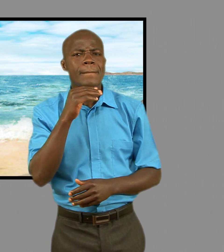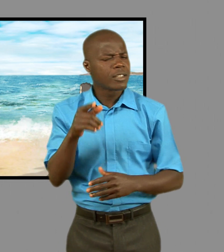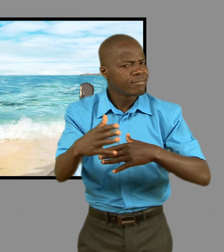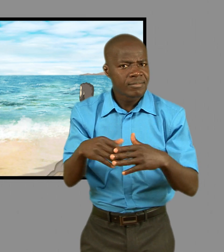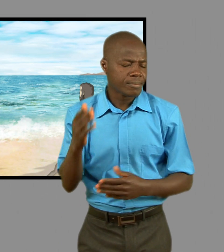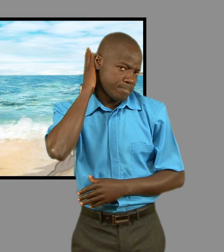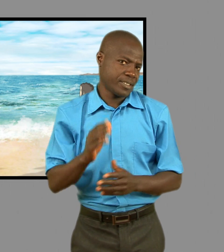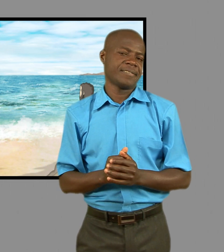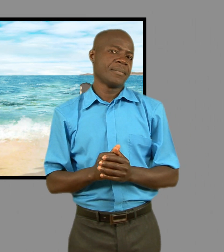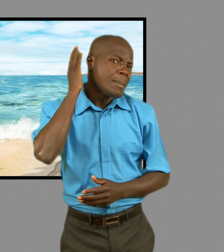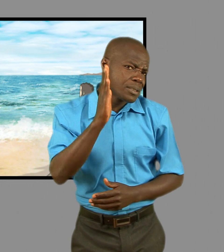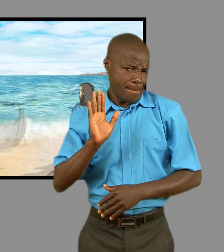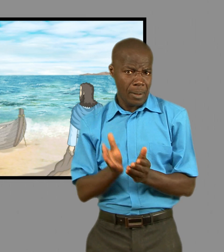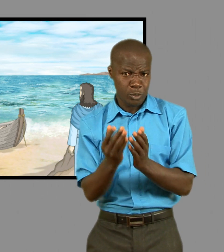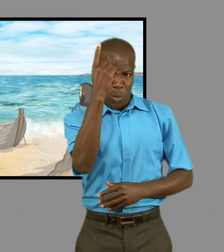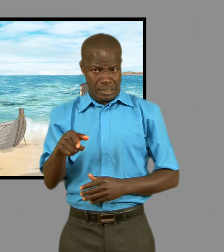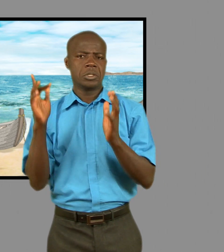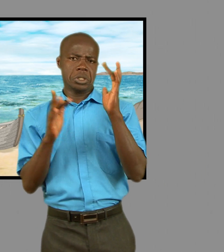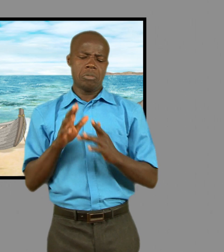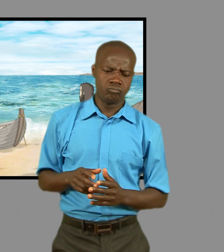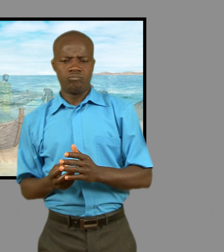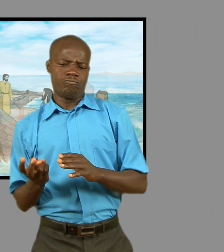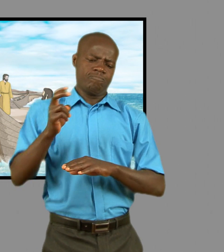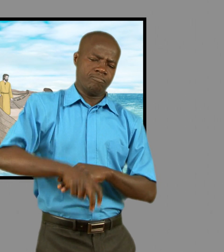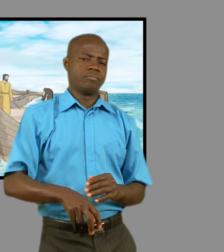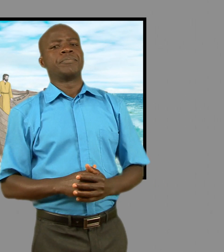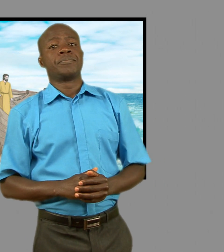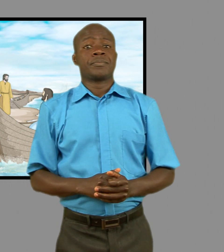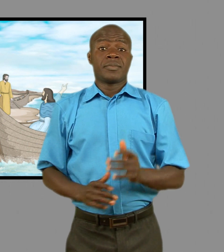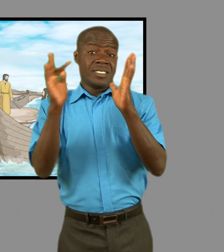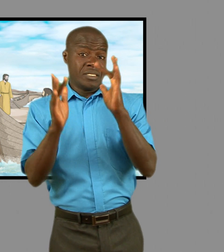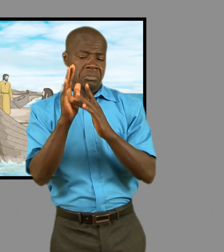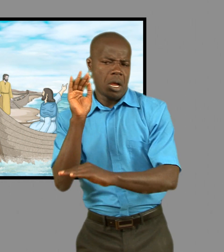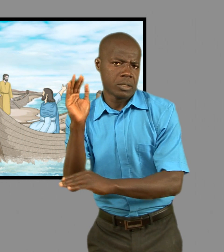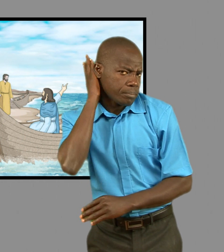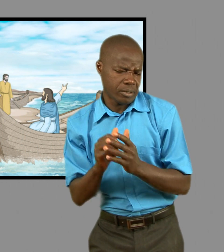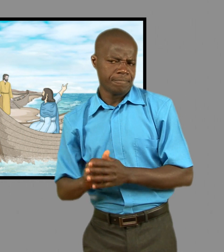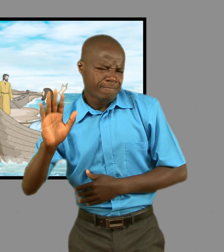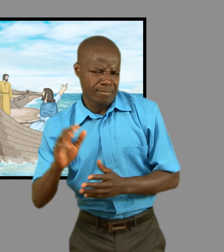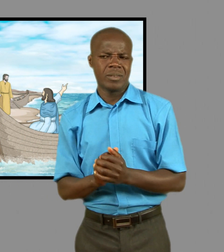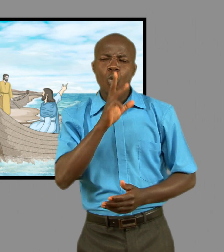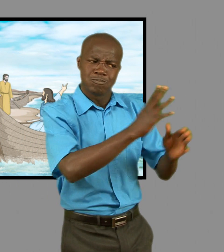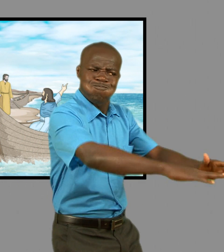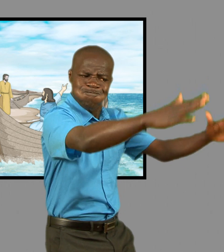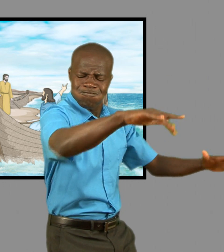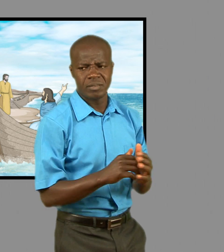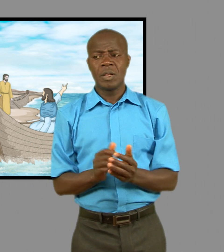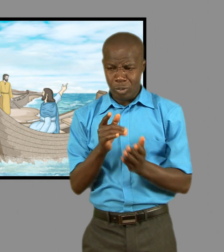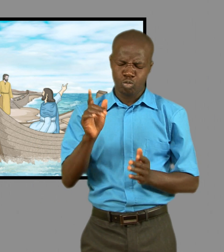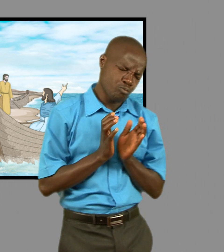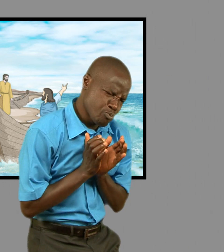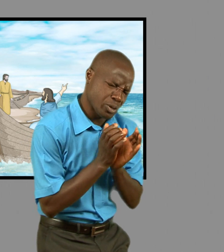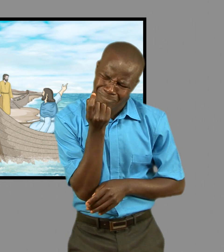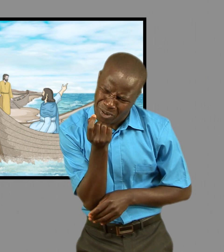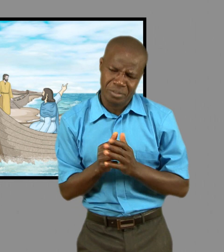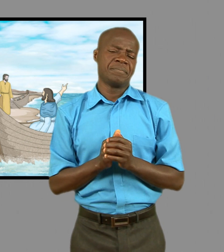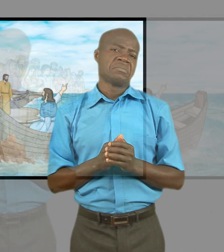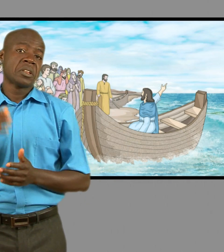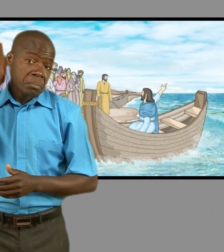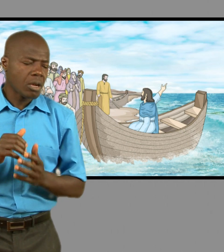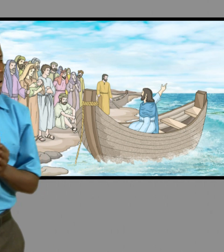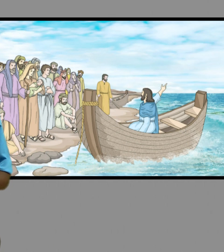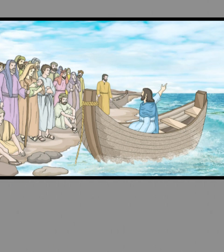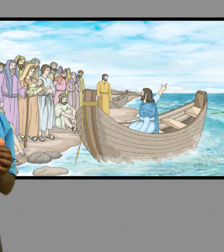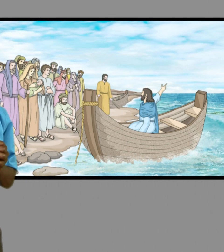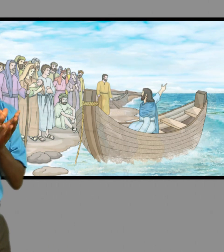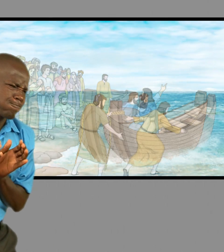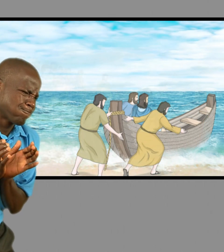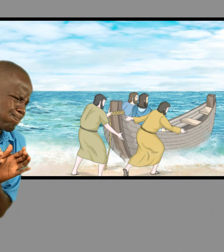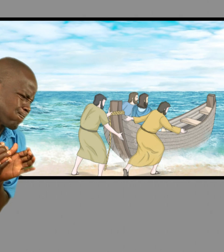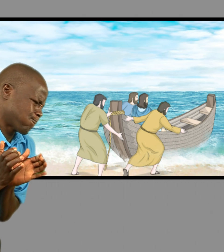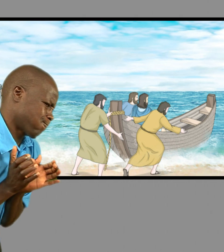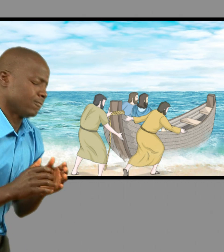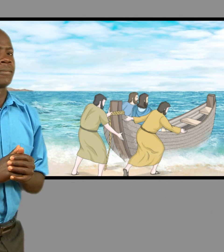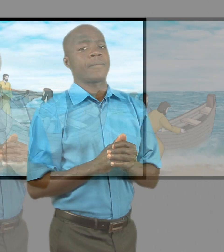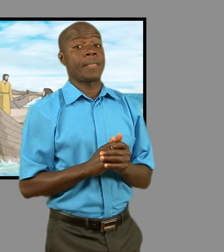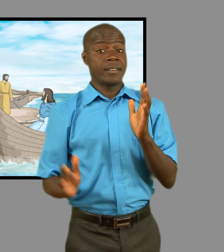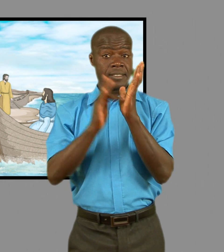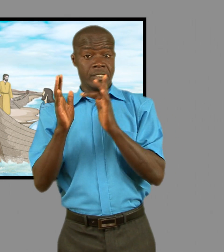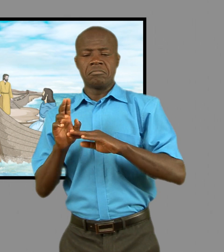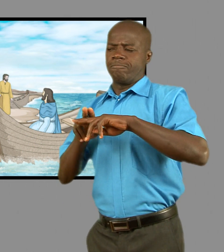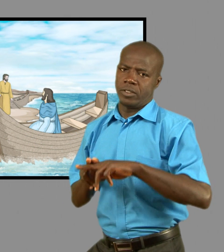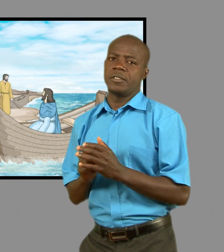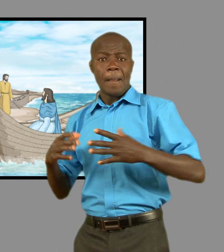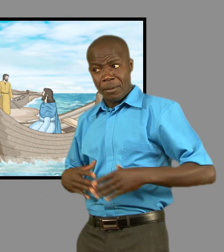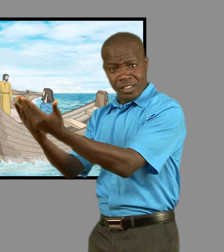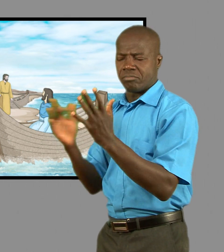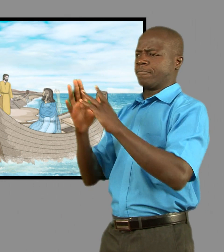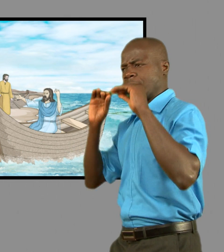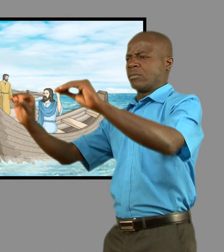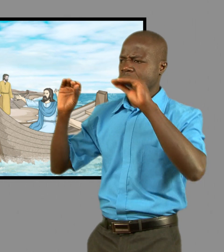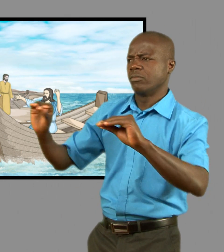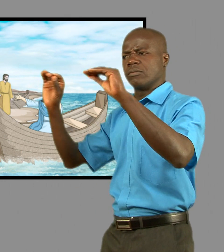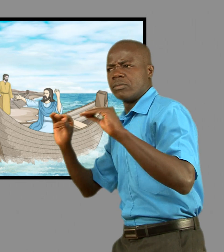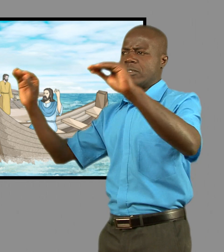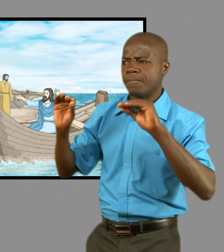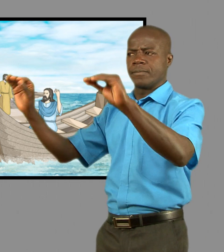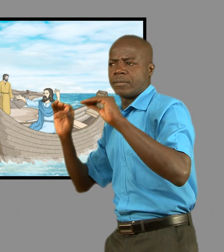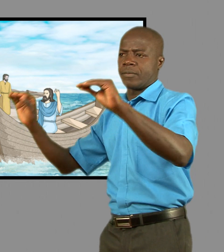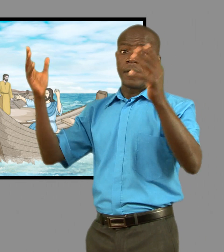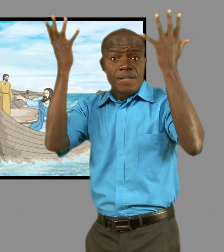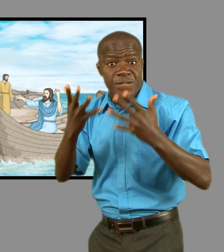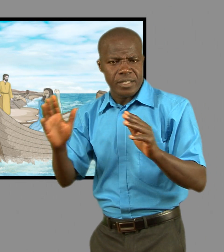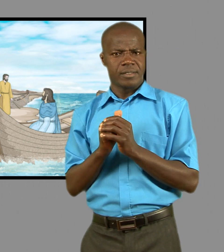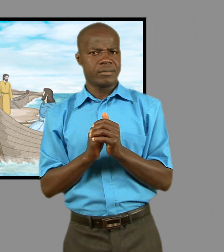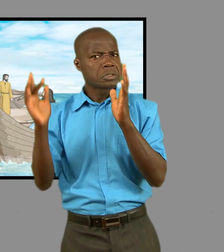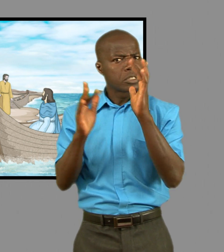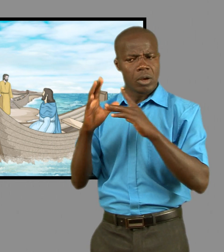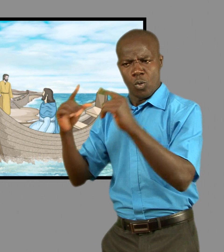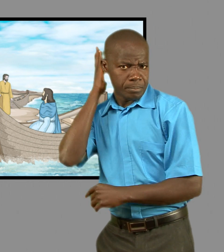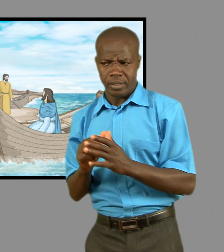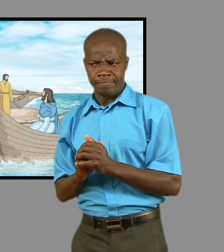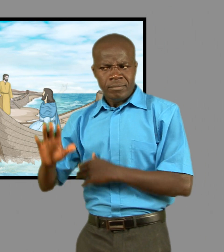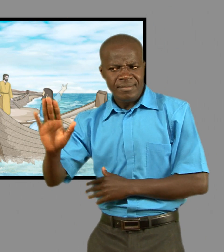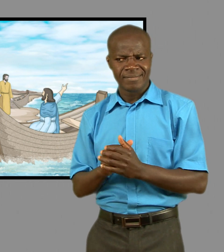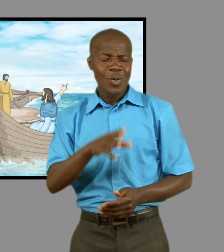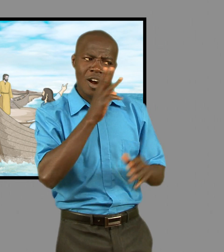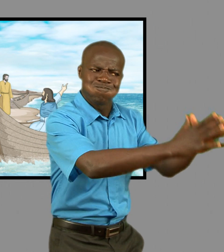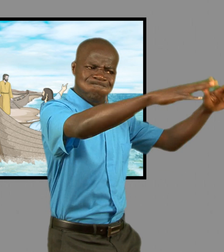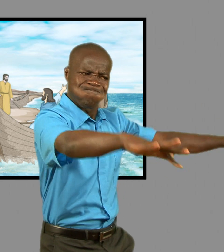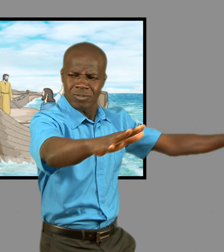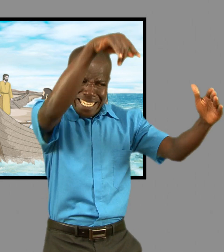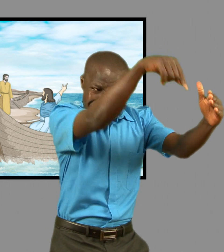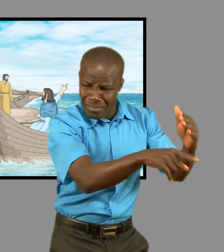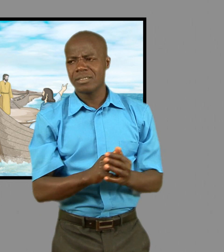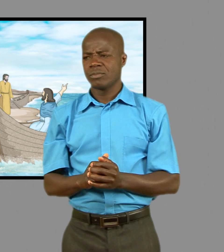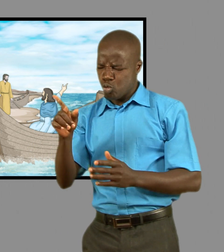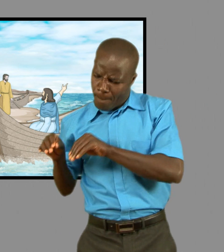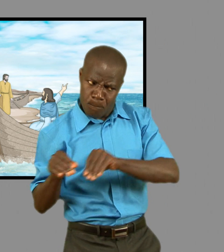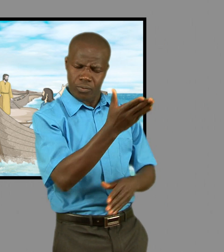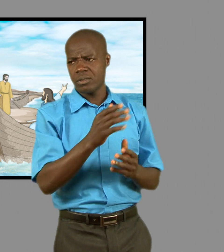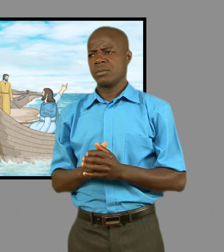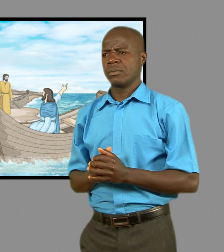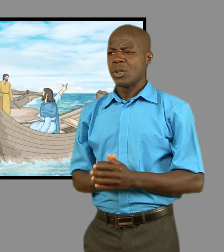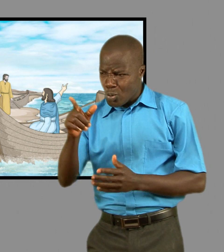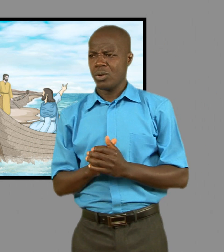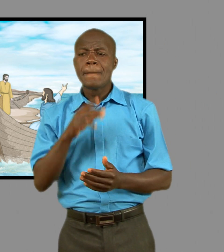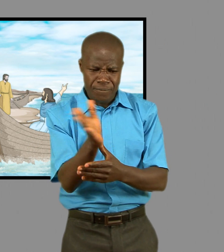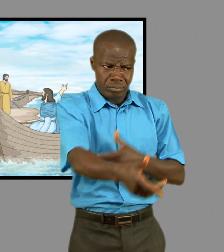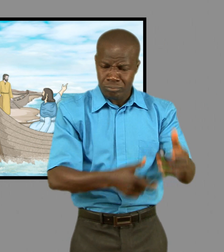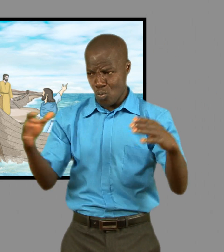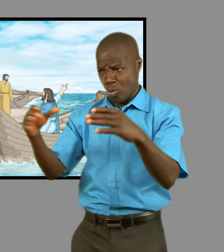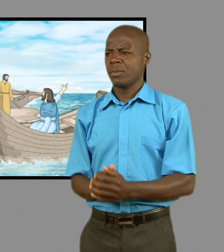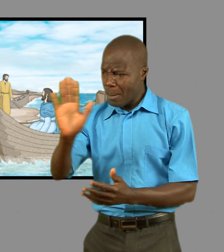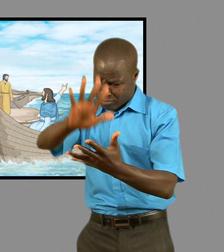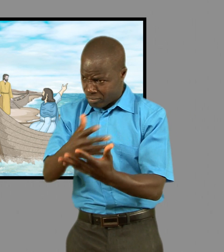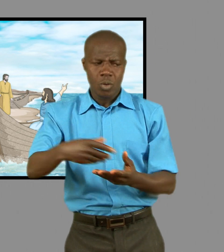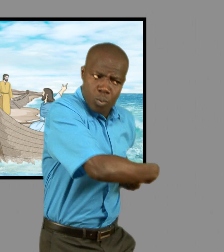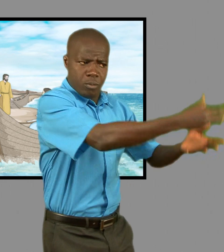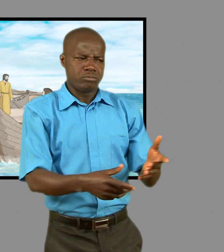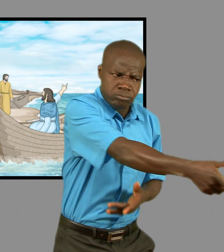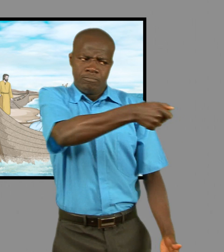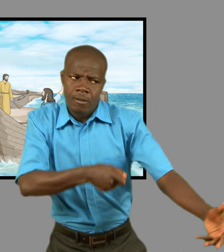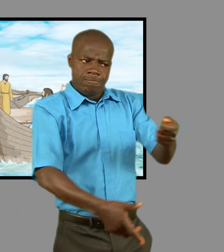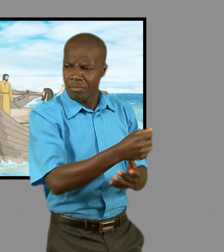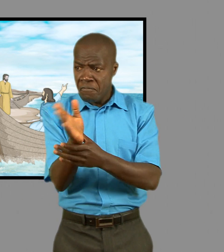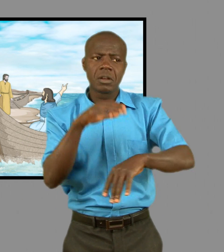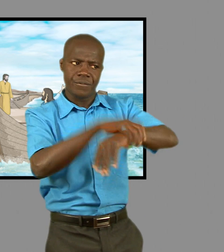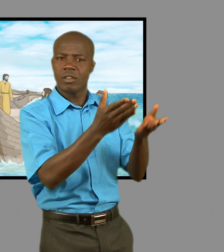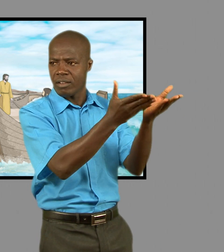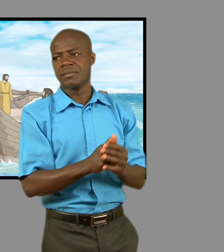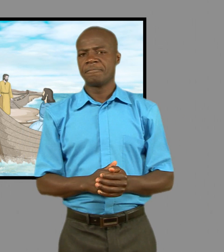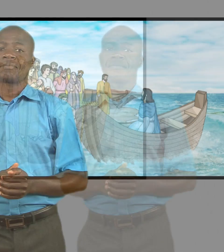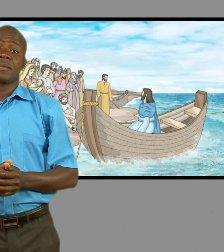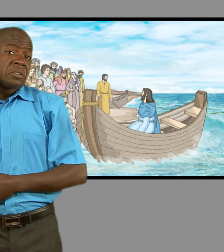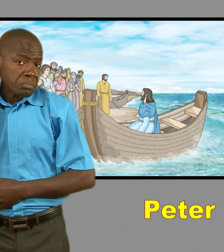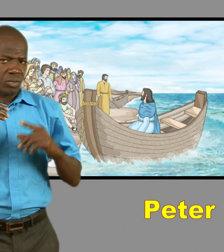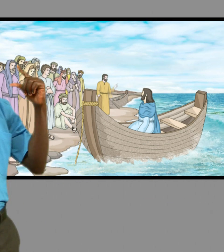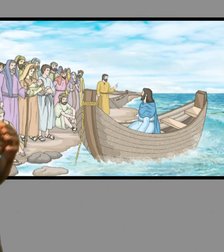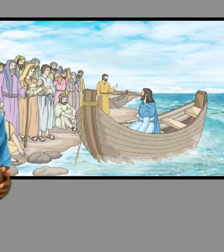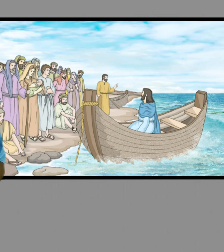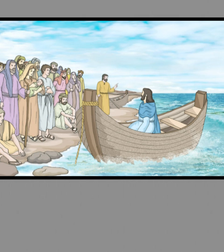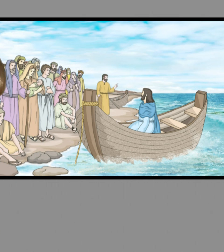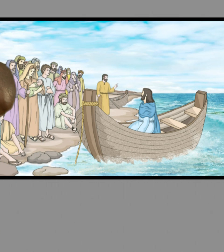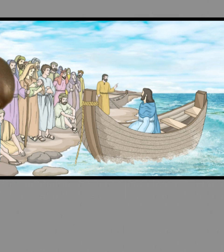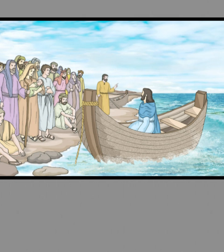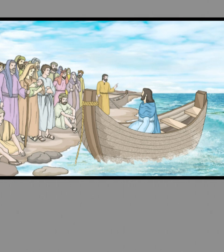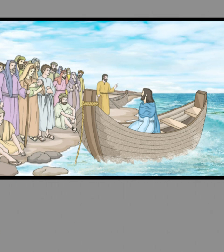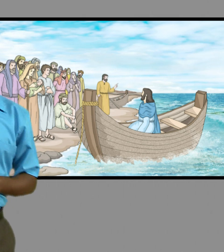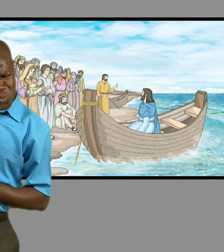Jesus got into the boat belonging to Simon and asked him to put out a little from shore.